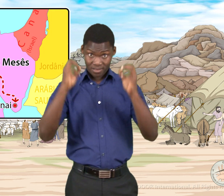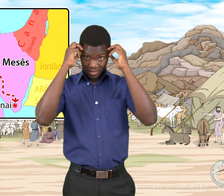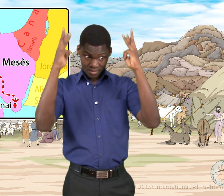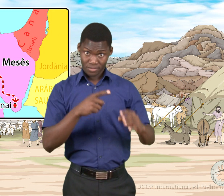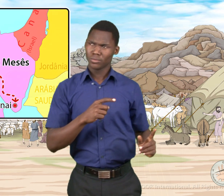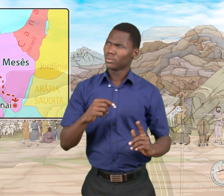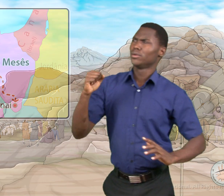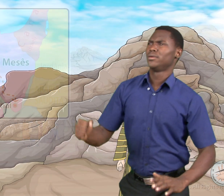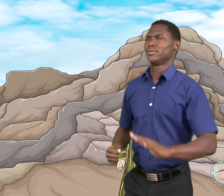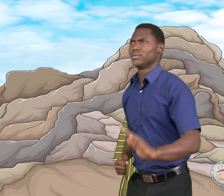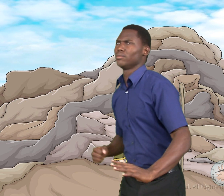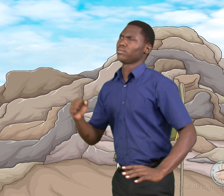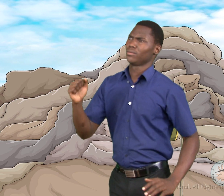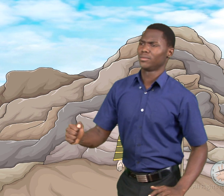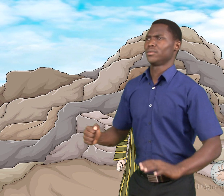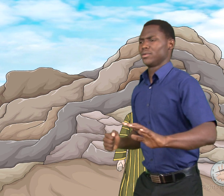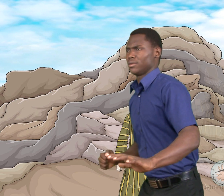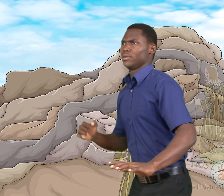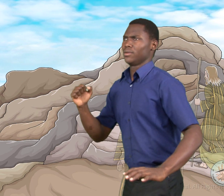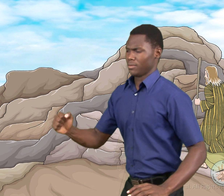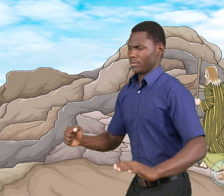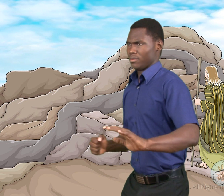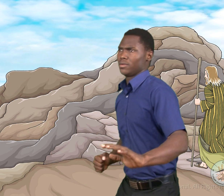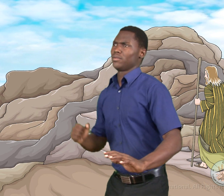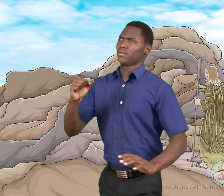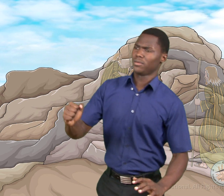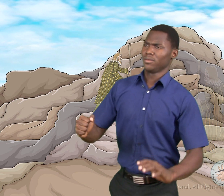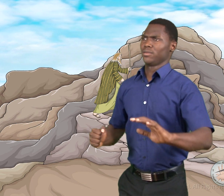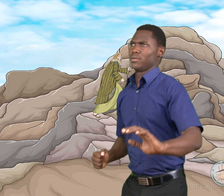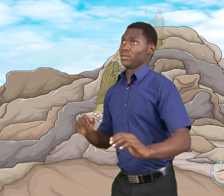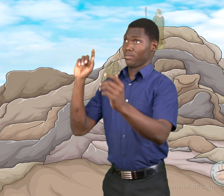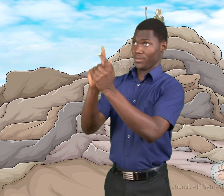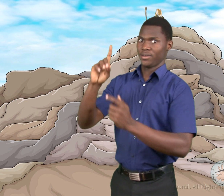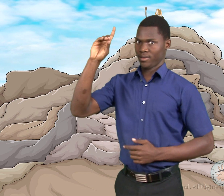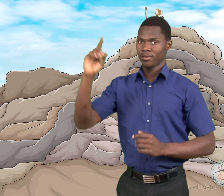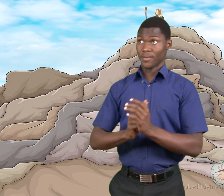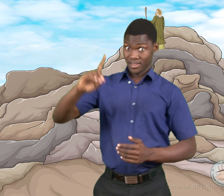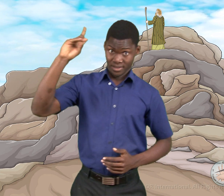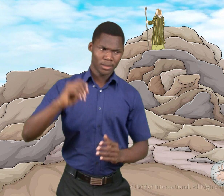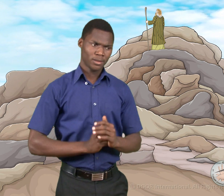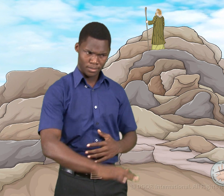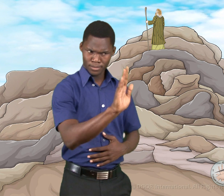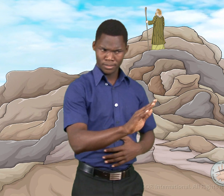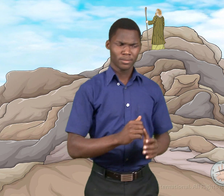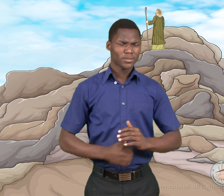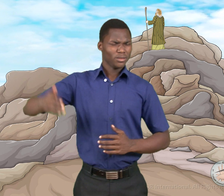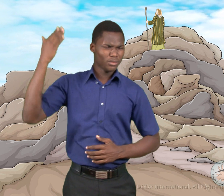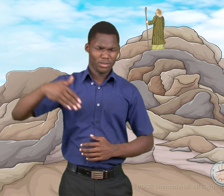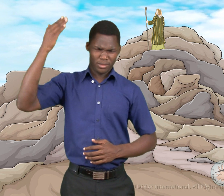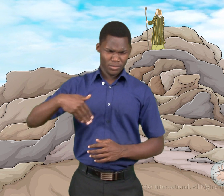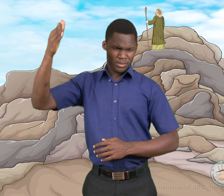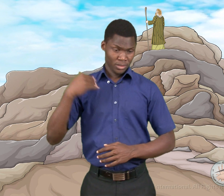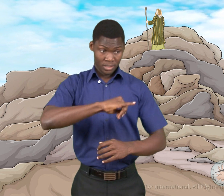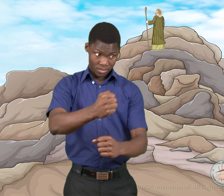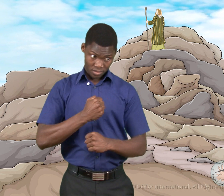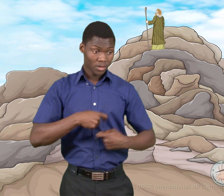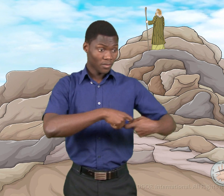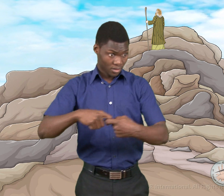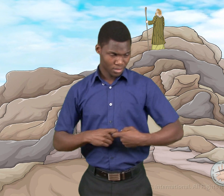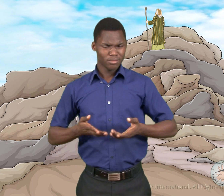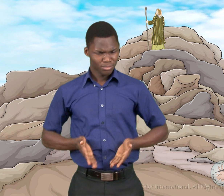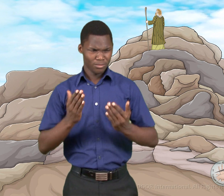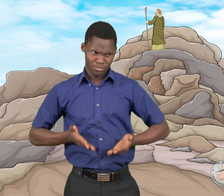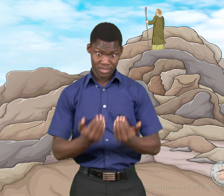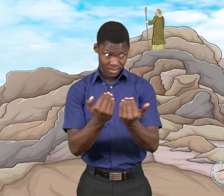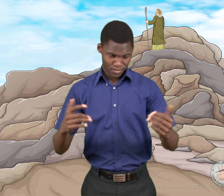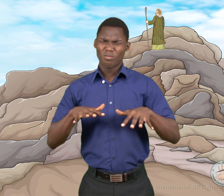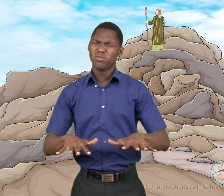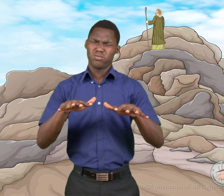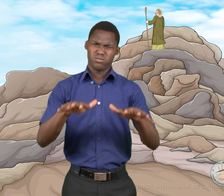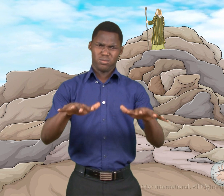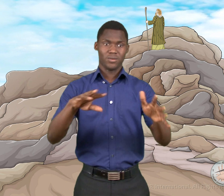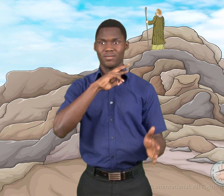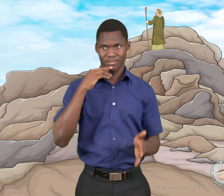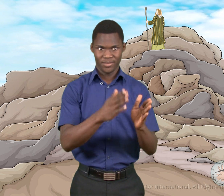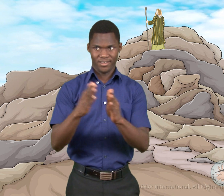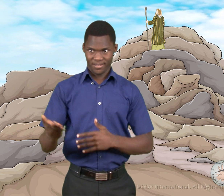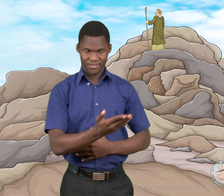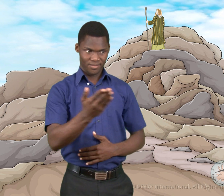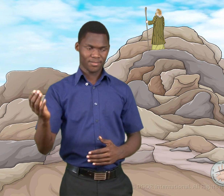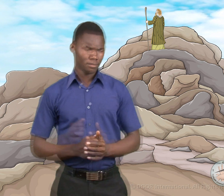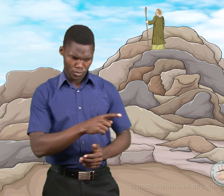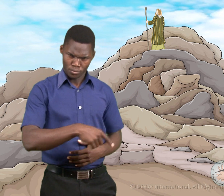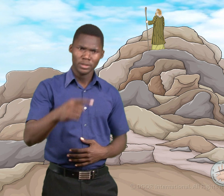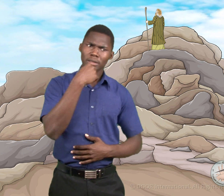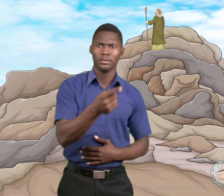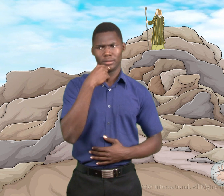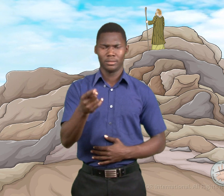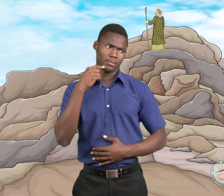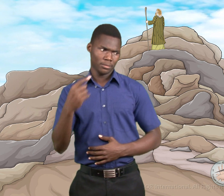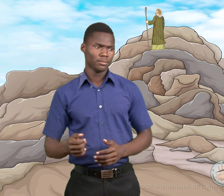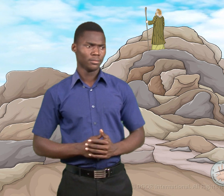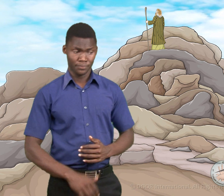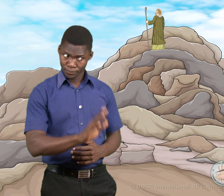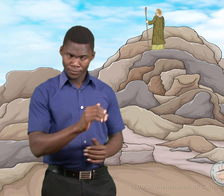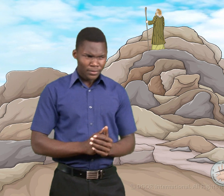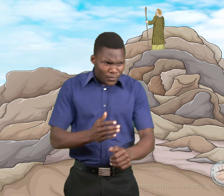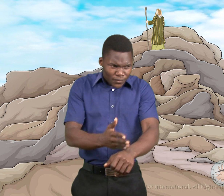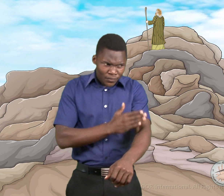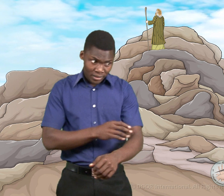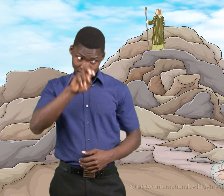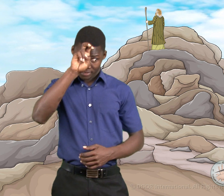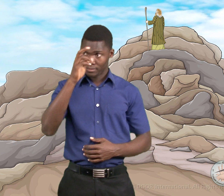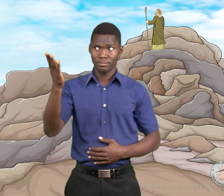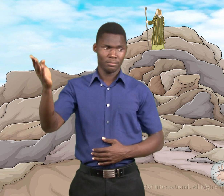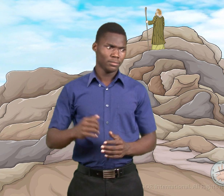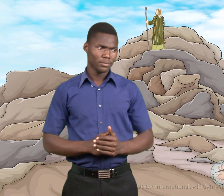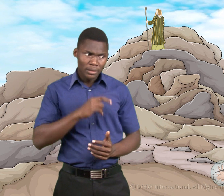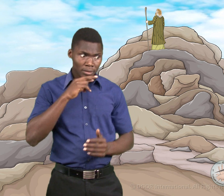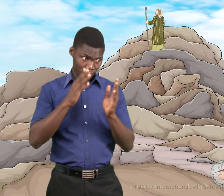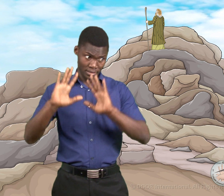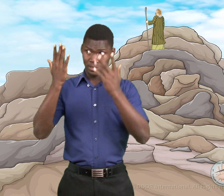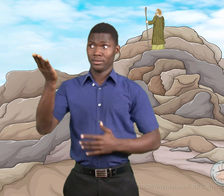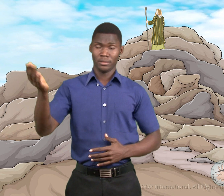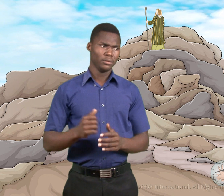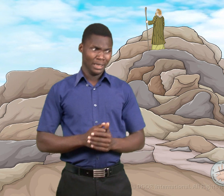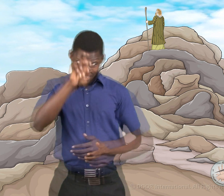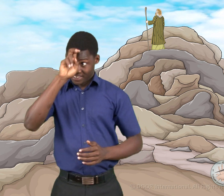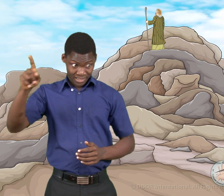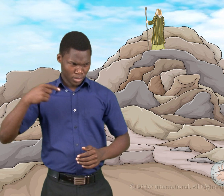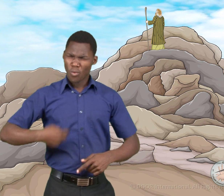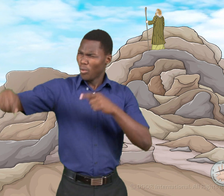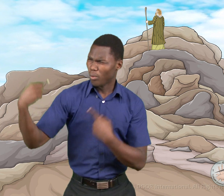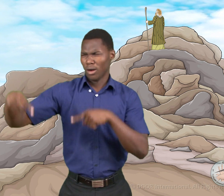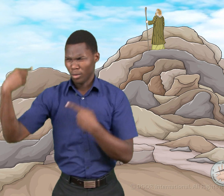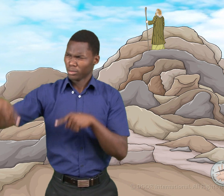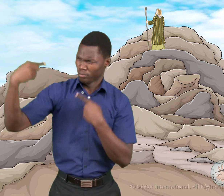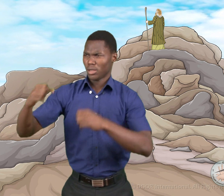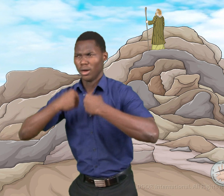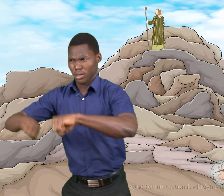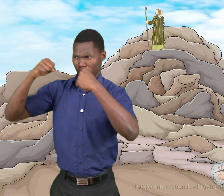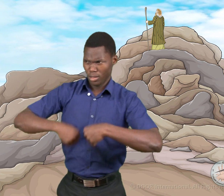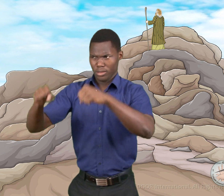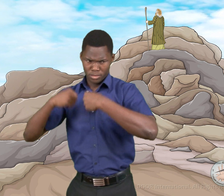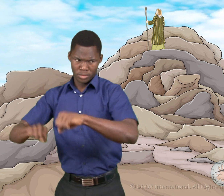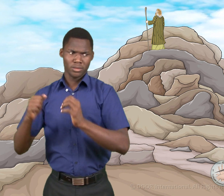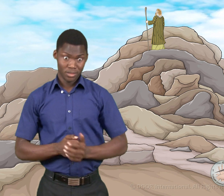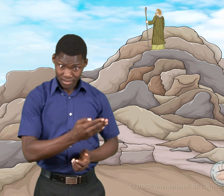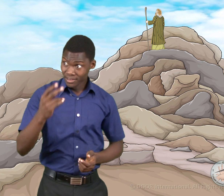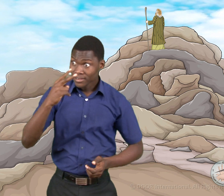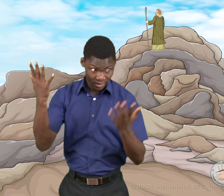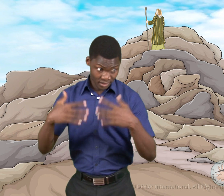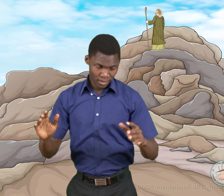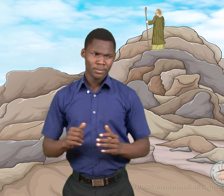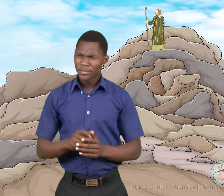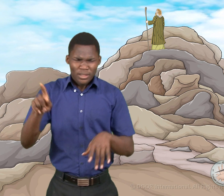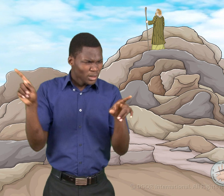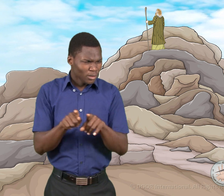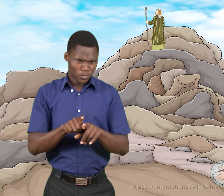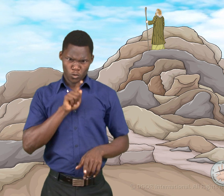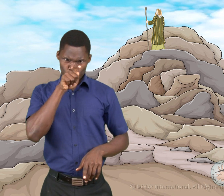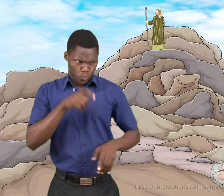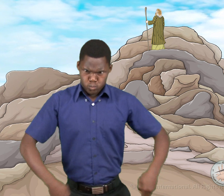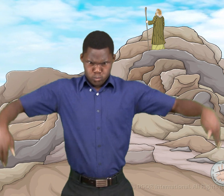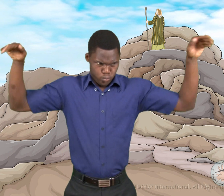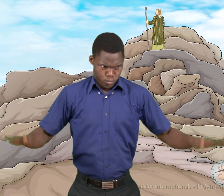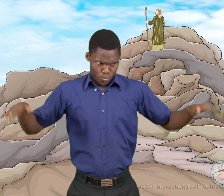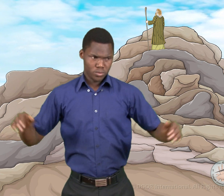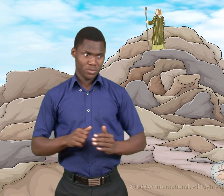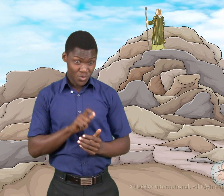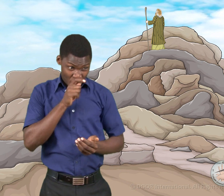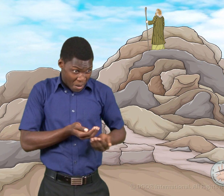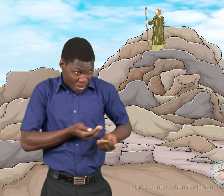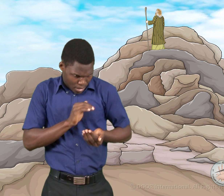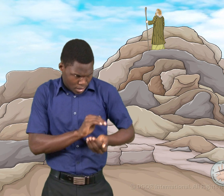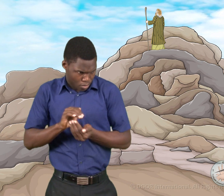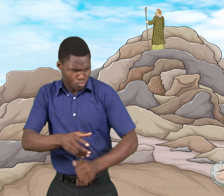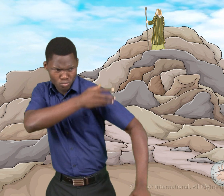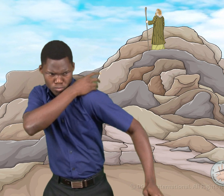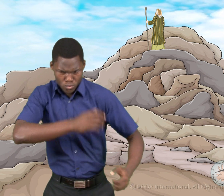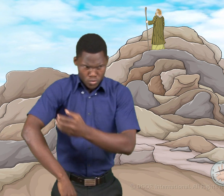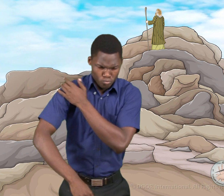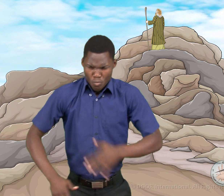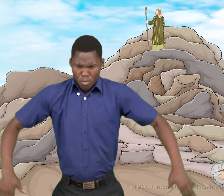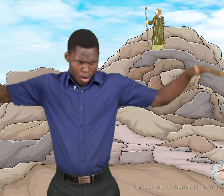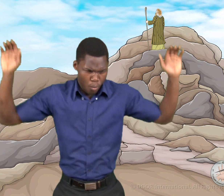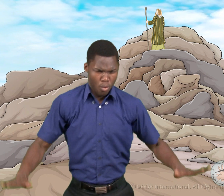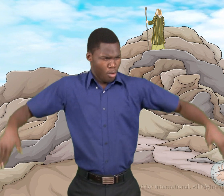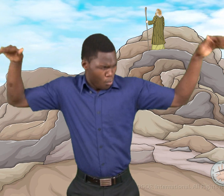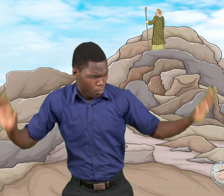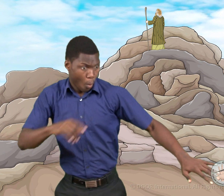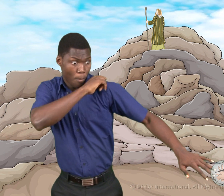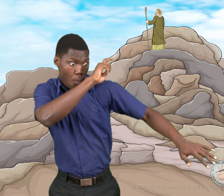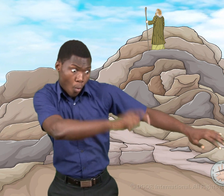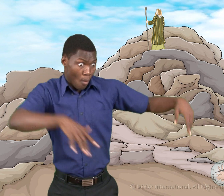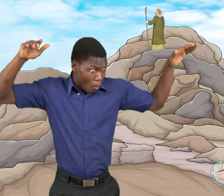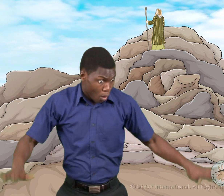Then Moses went up to God, and the LORD called to him from the mountain, “This is what you are to tell the house of Jacob and explain to the sons of Israel: ‘You have seen for yourselves what I did to Egypt, and how I carried you on eagles’ wings and brought you to Myself.